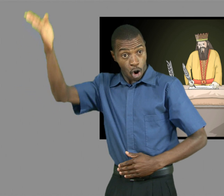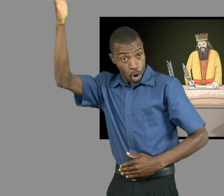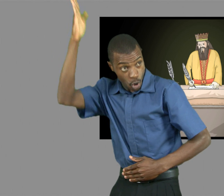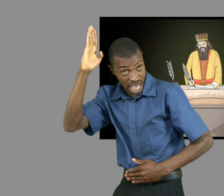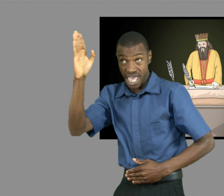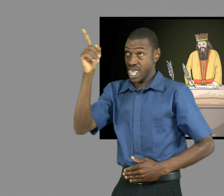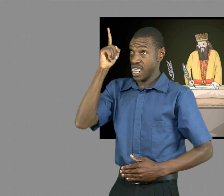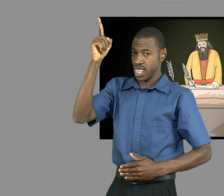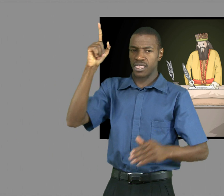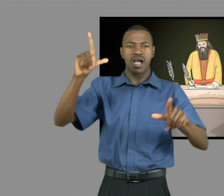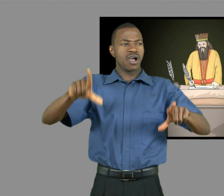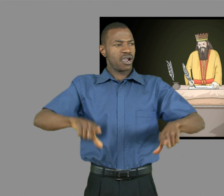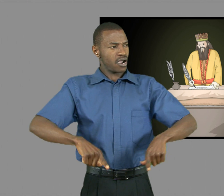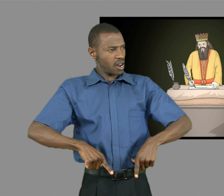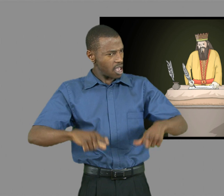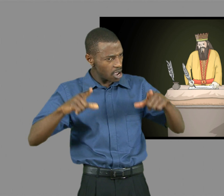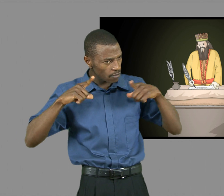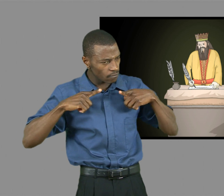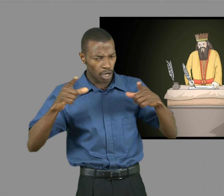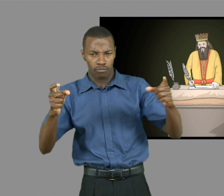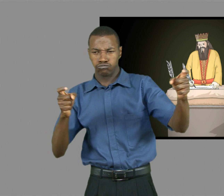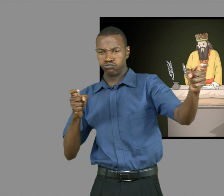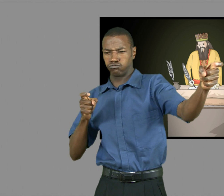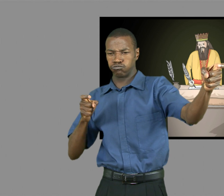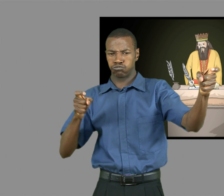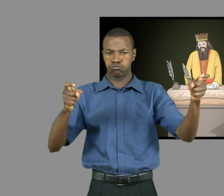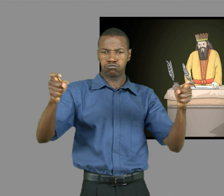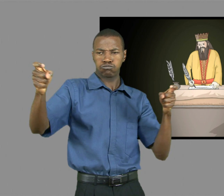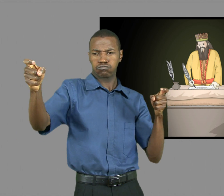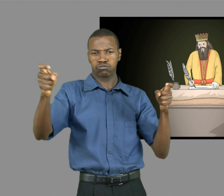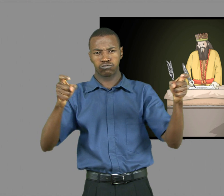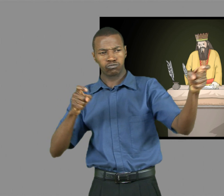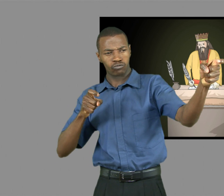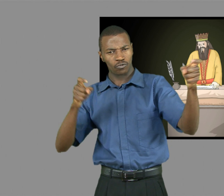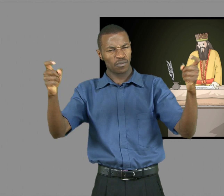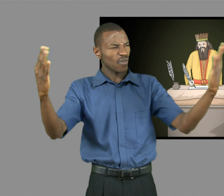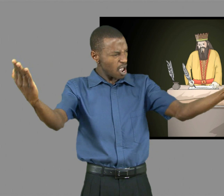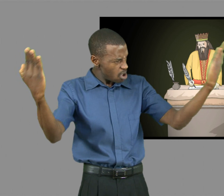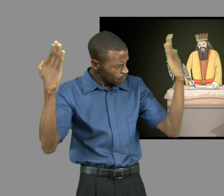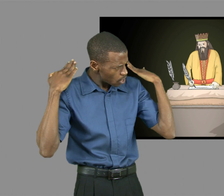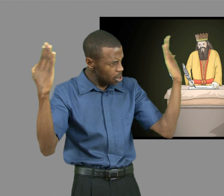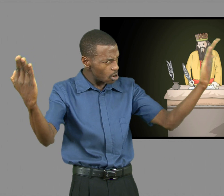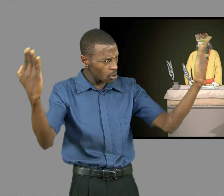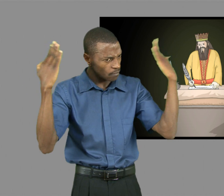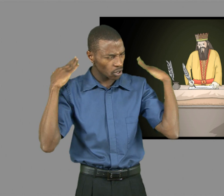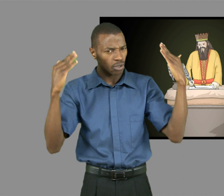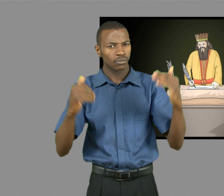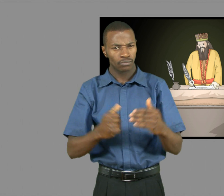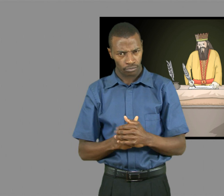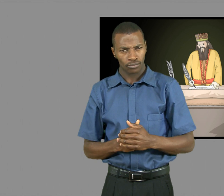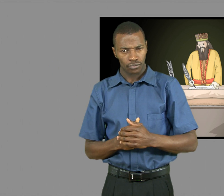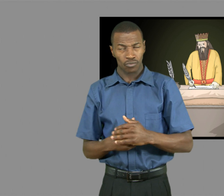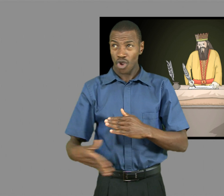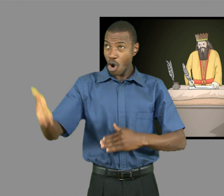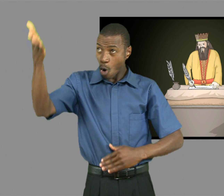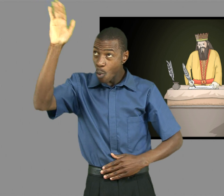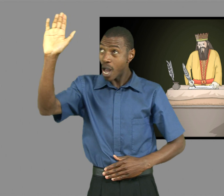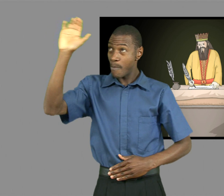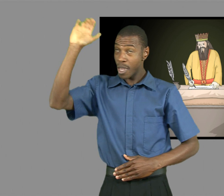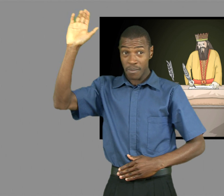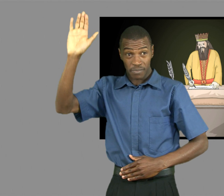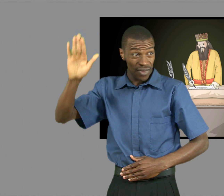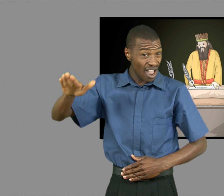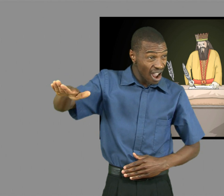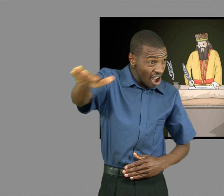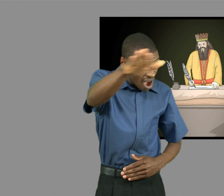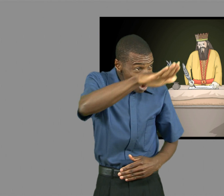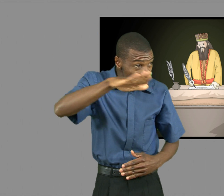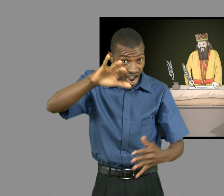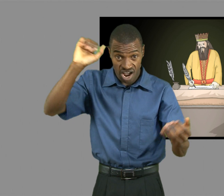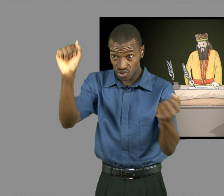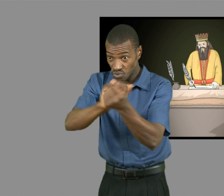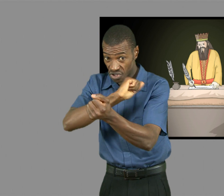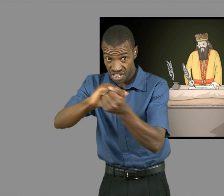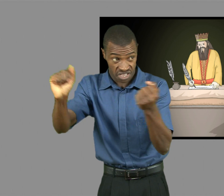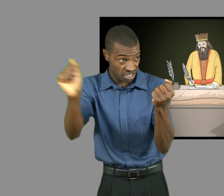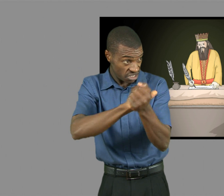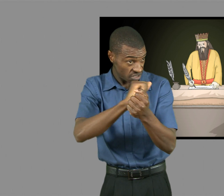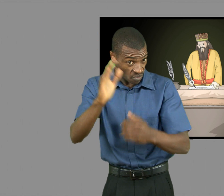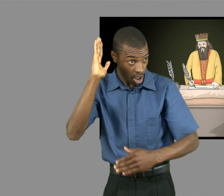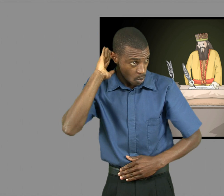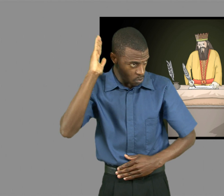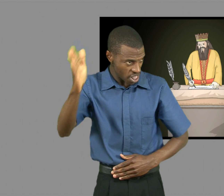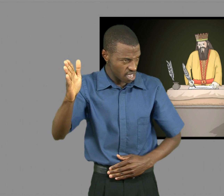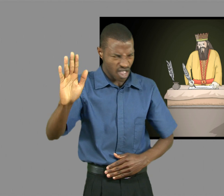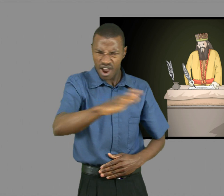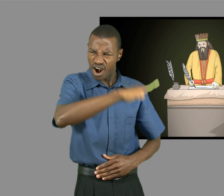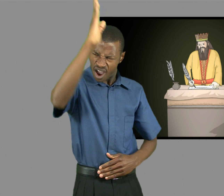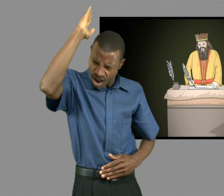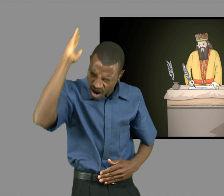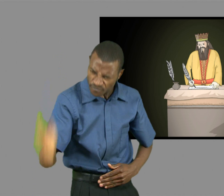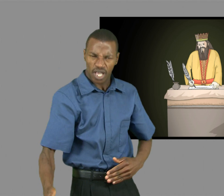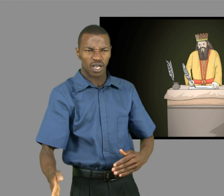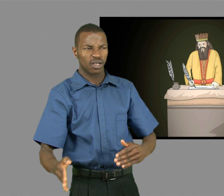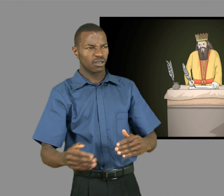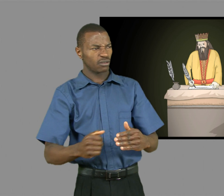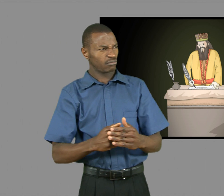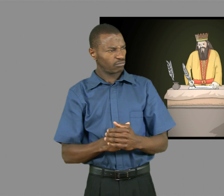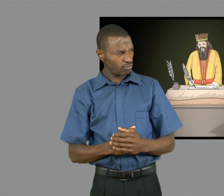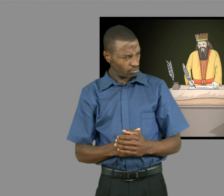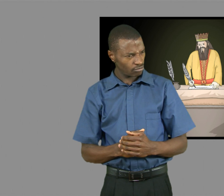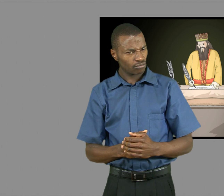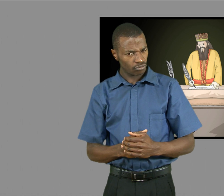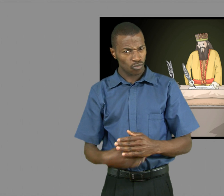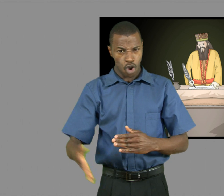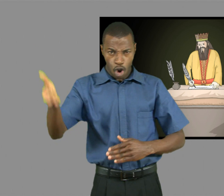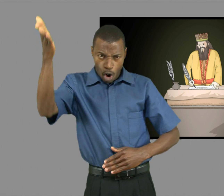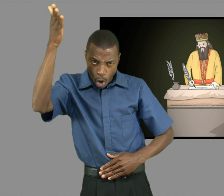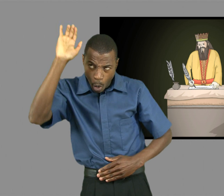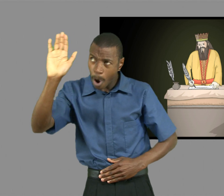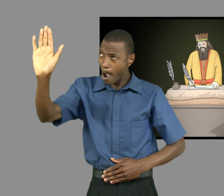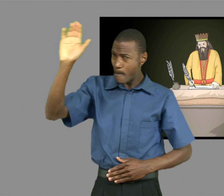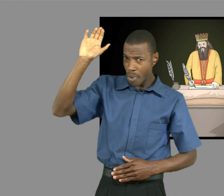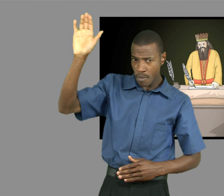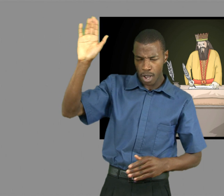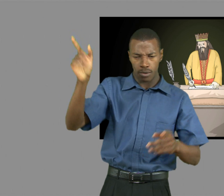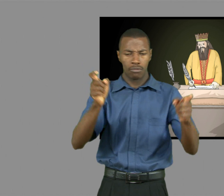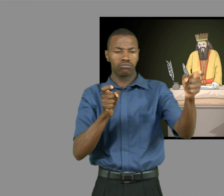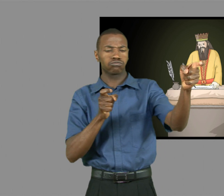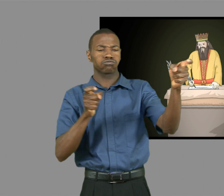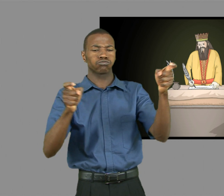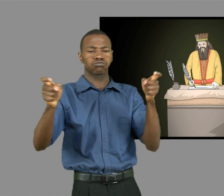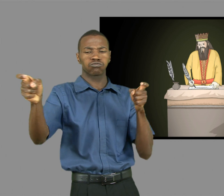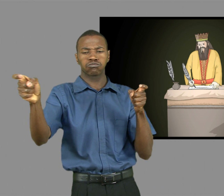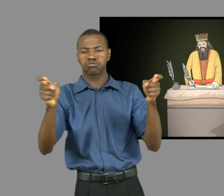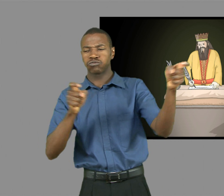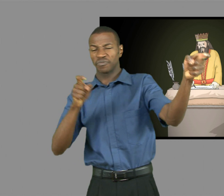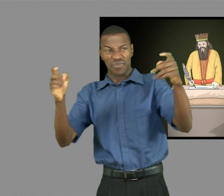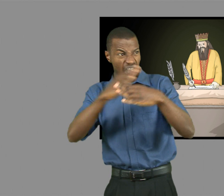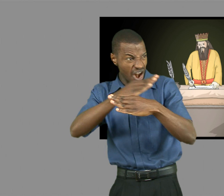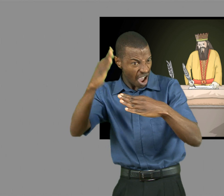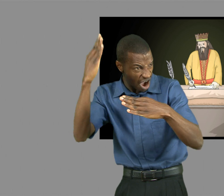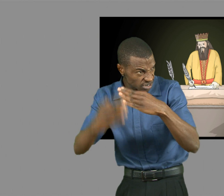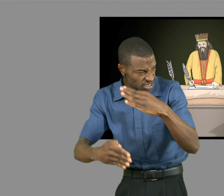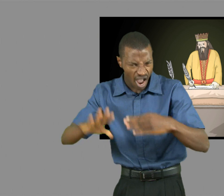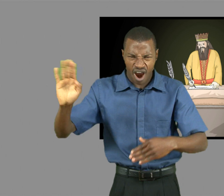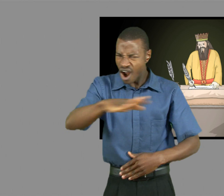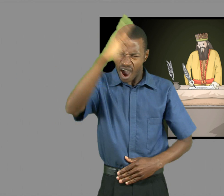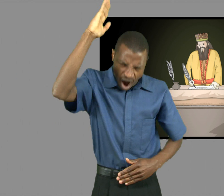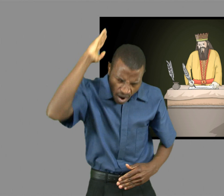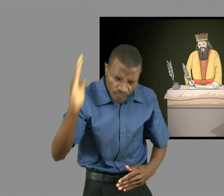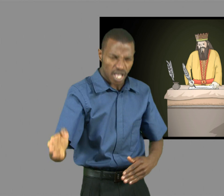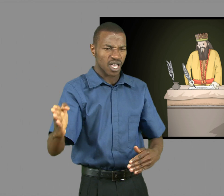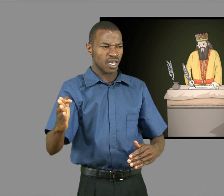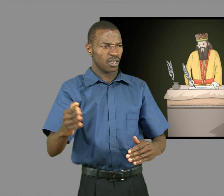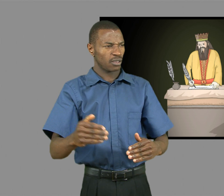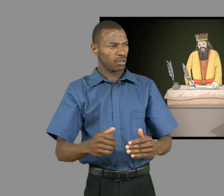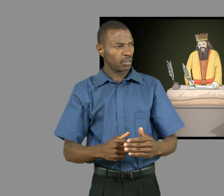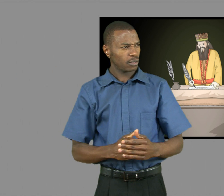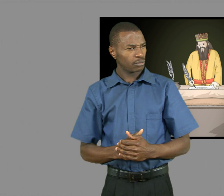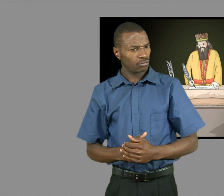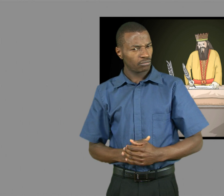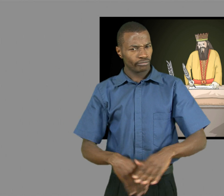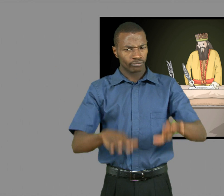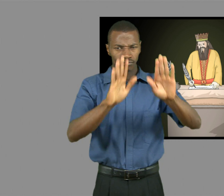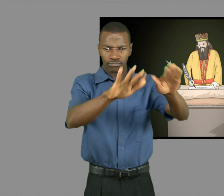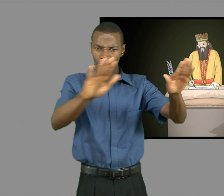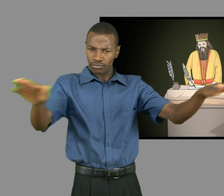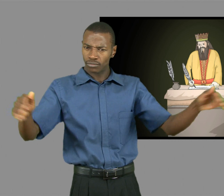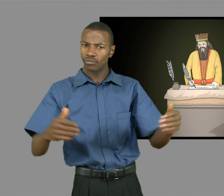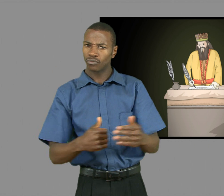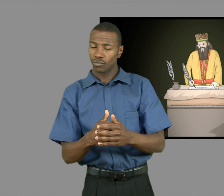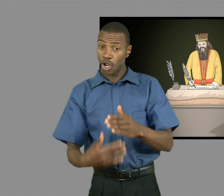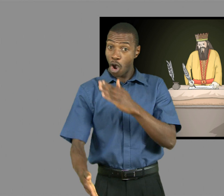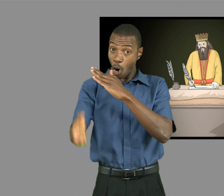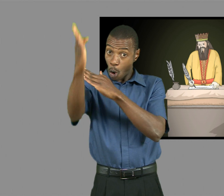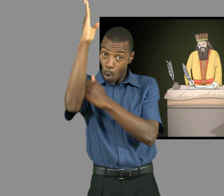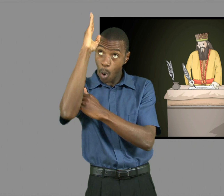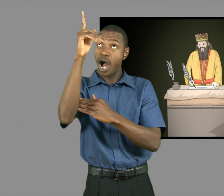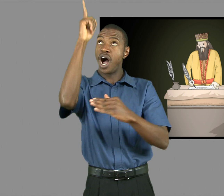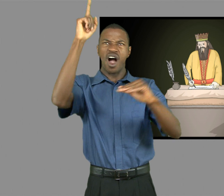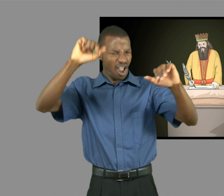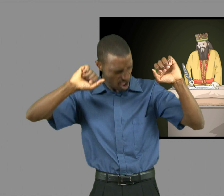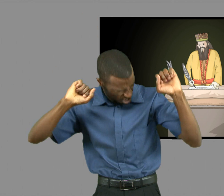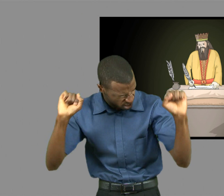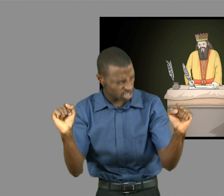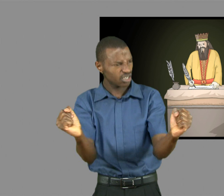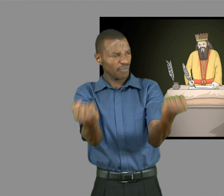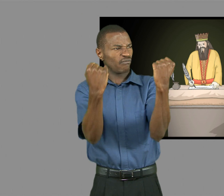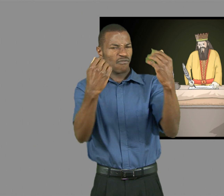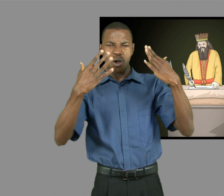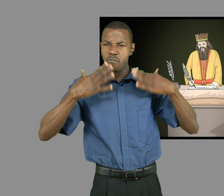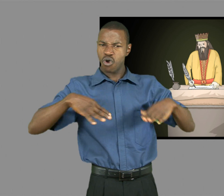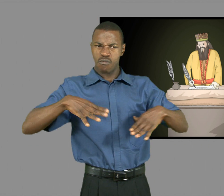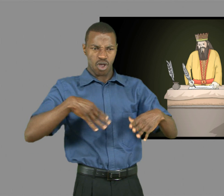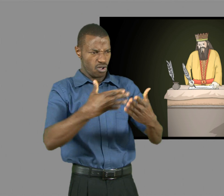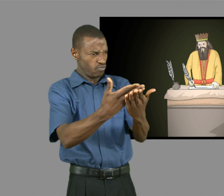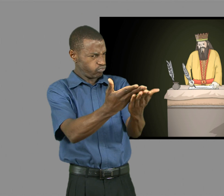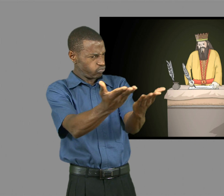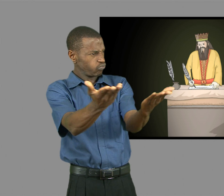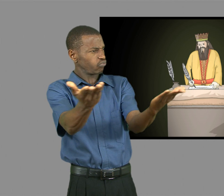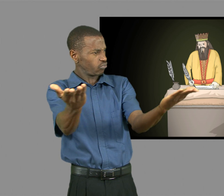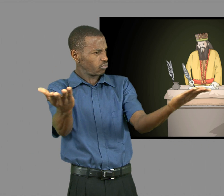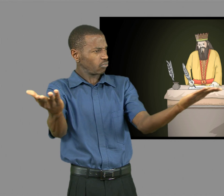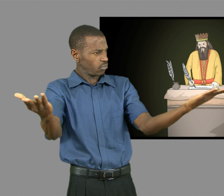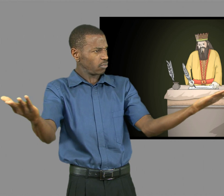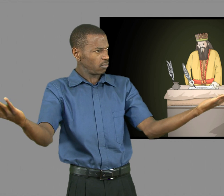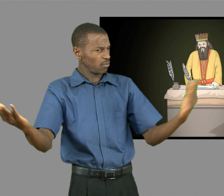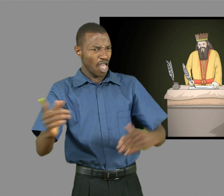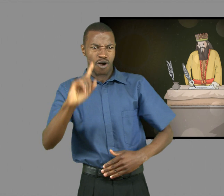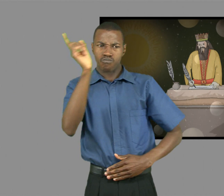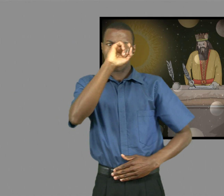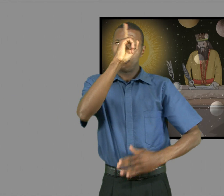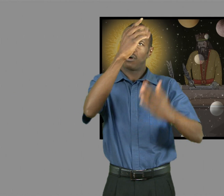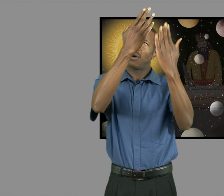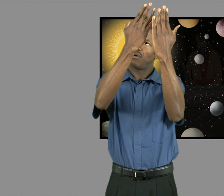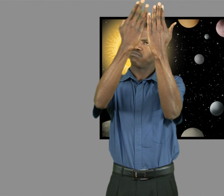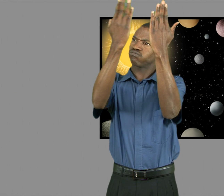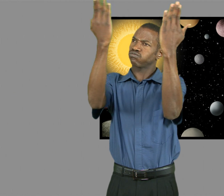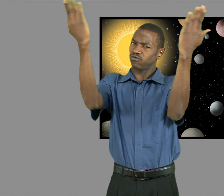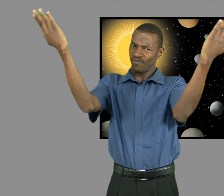His kingdom will never be destroyed, and His dominion will never end. He delivers and rescues;